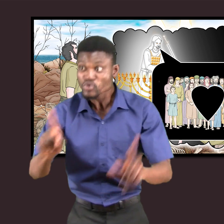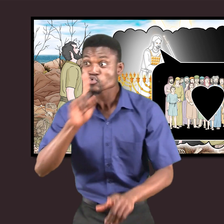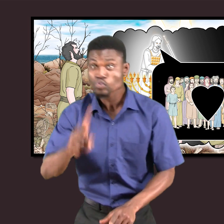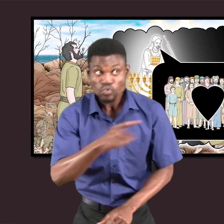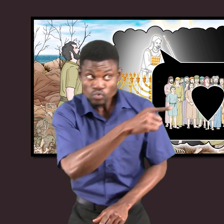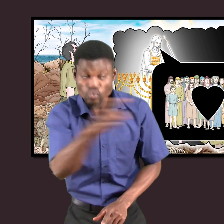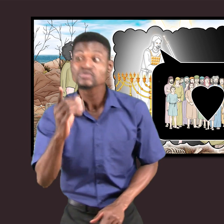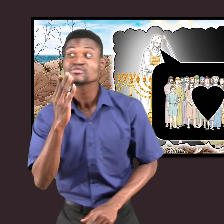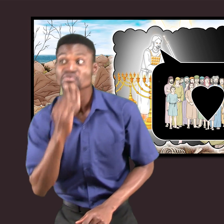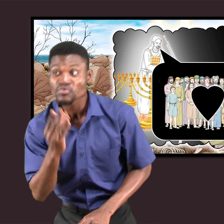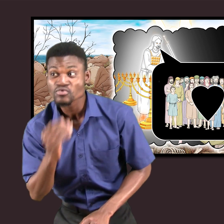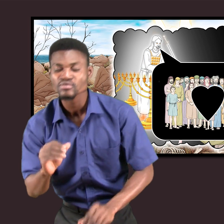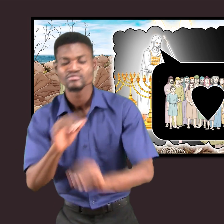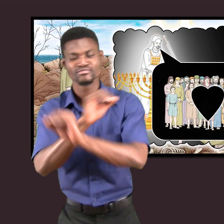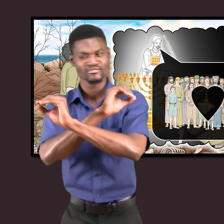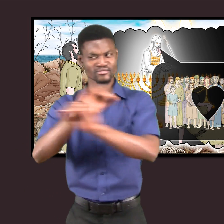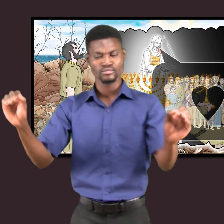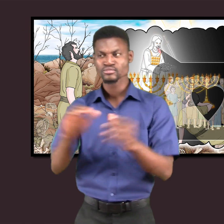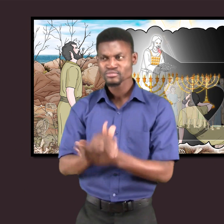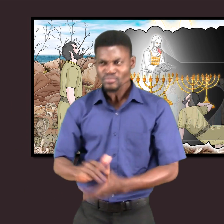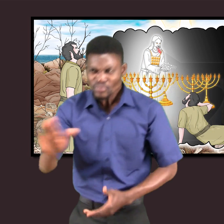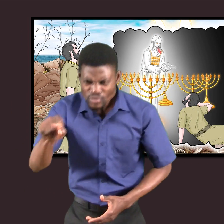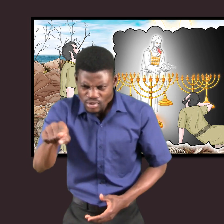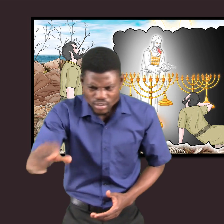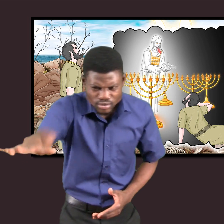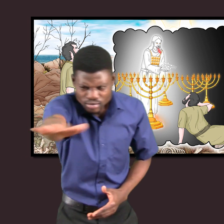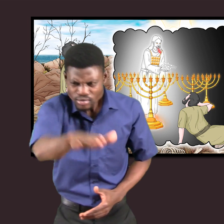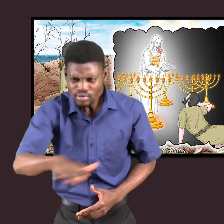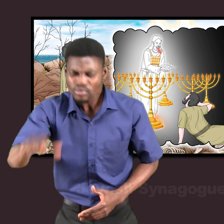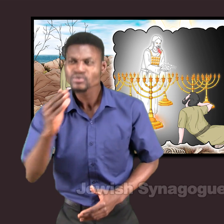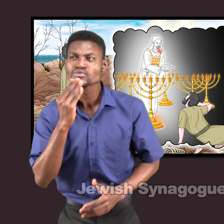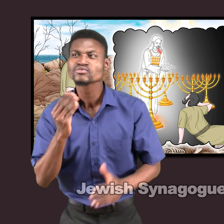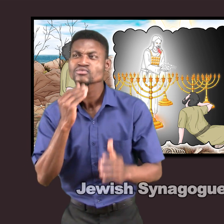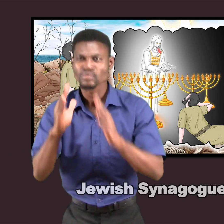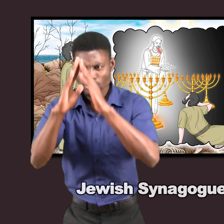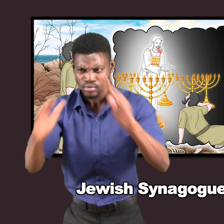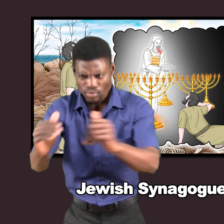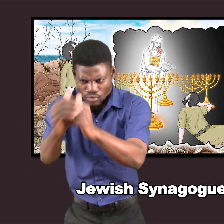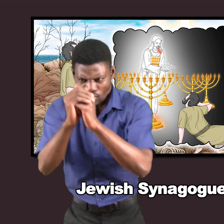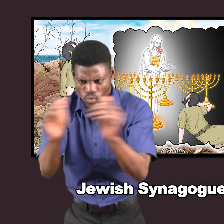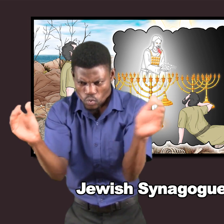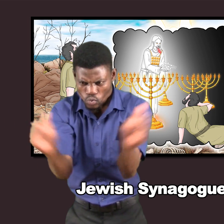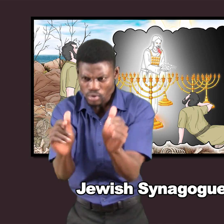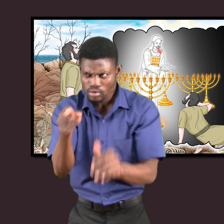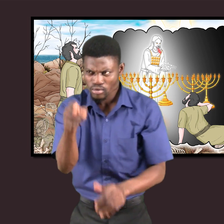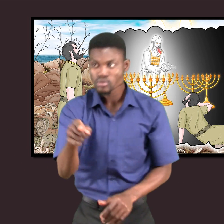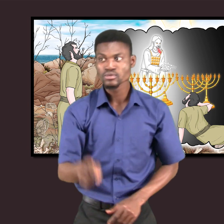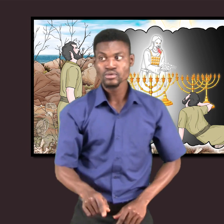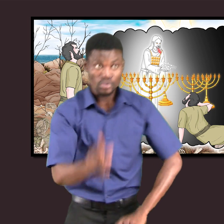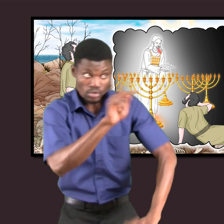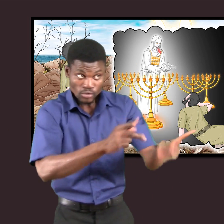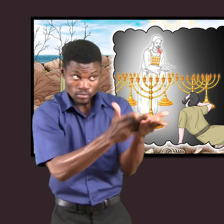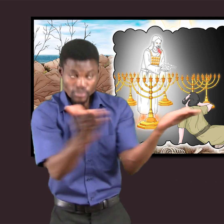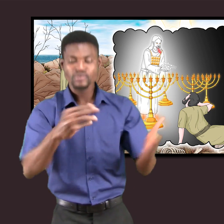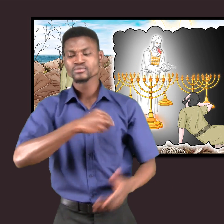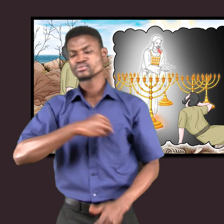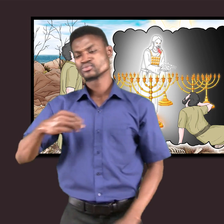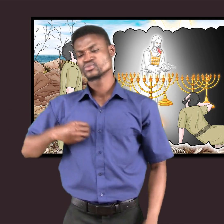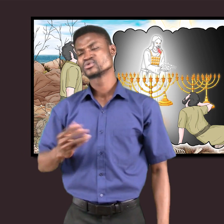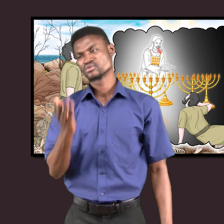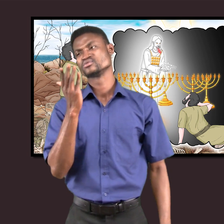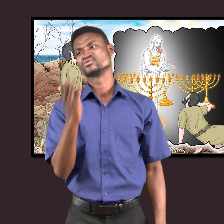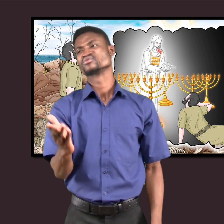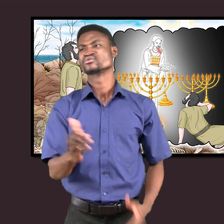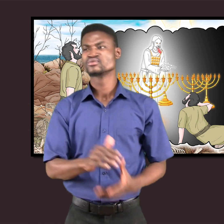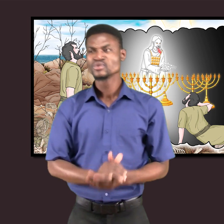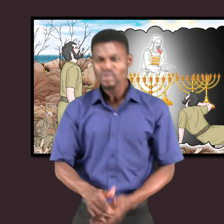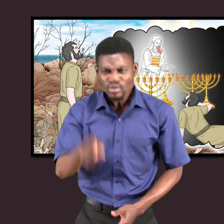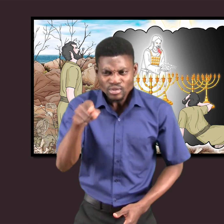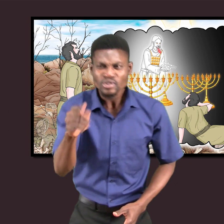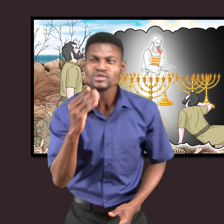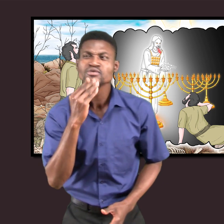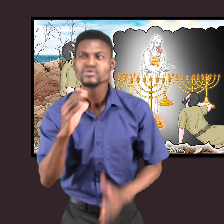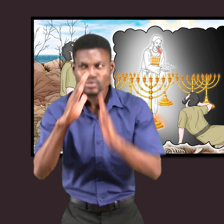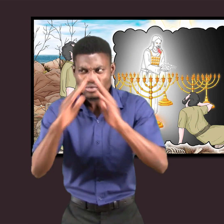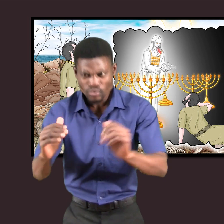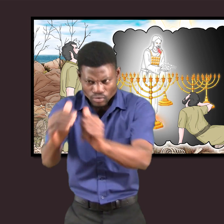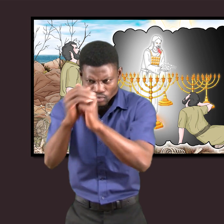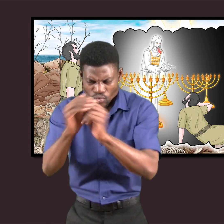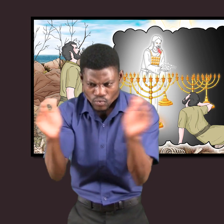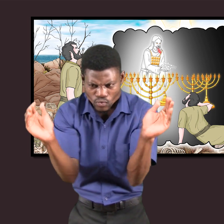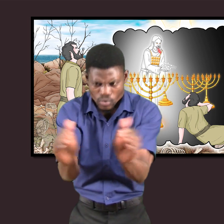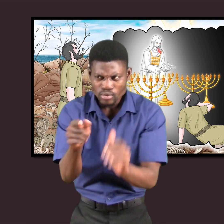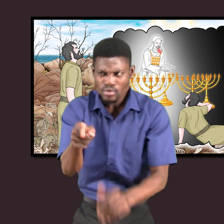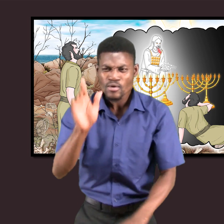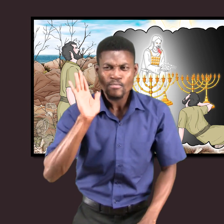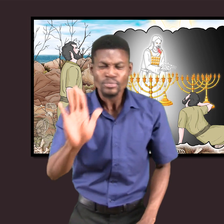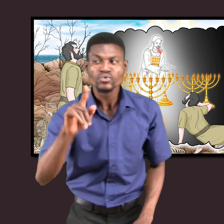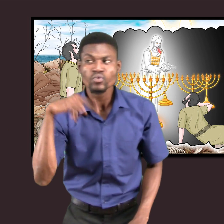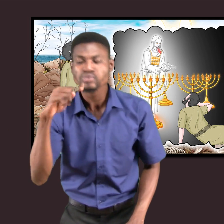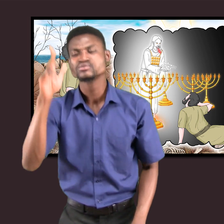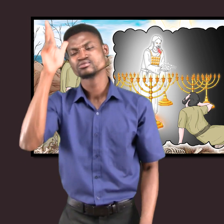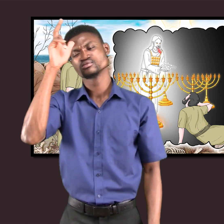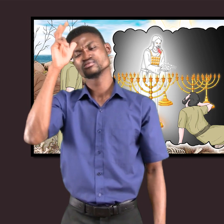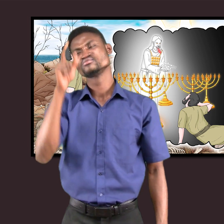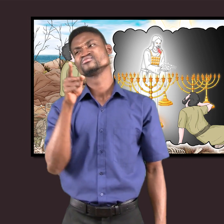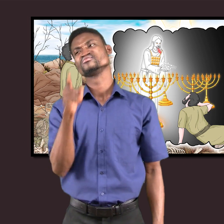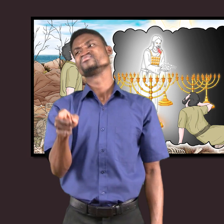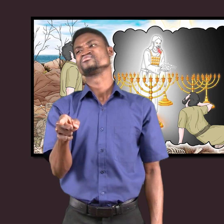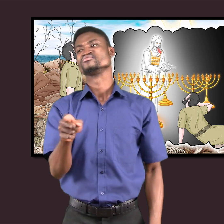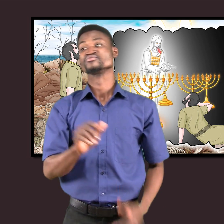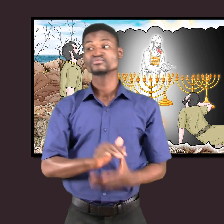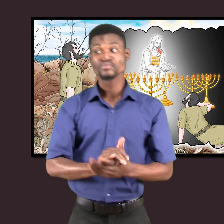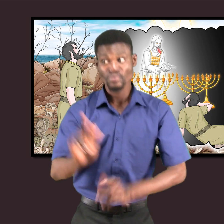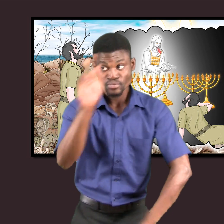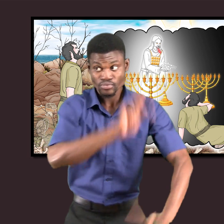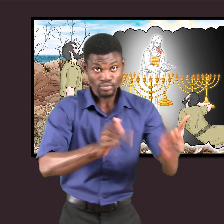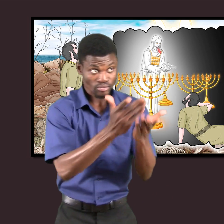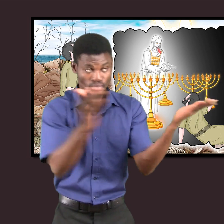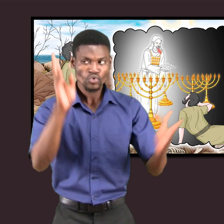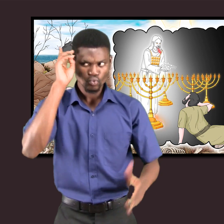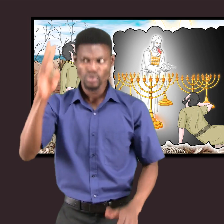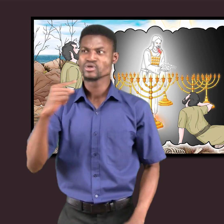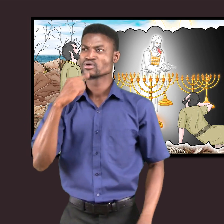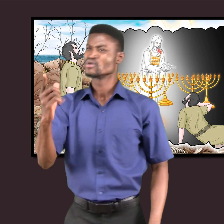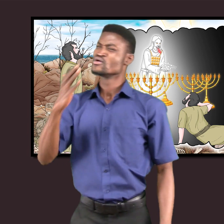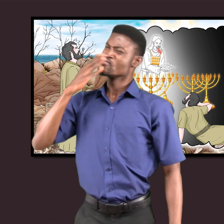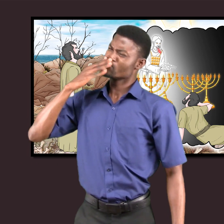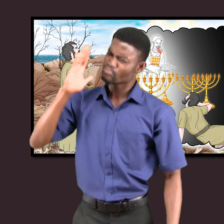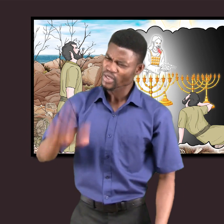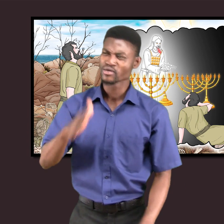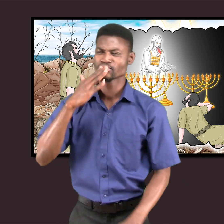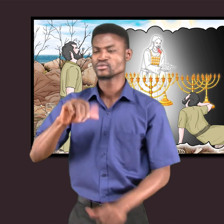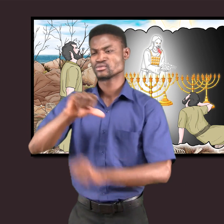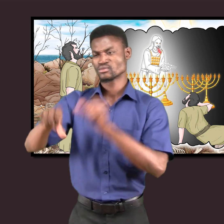Do not fear what you are about to suffer.